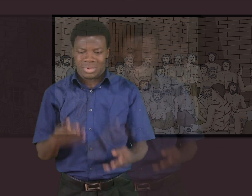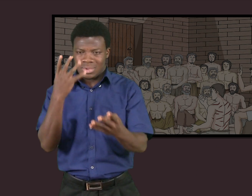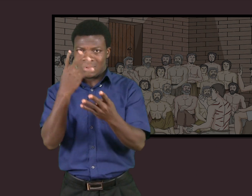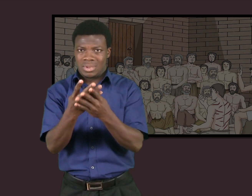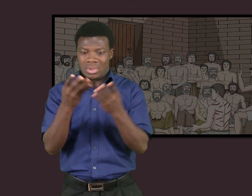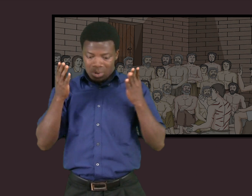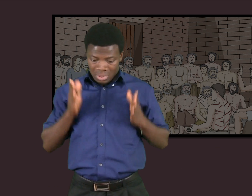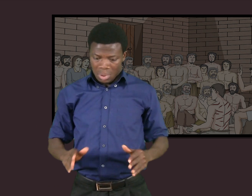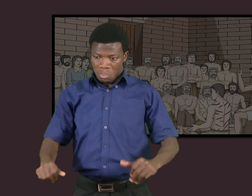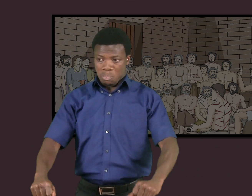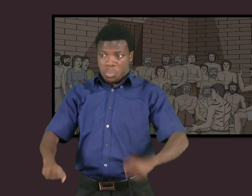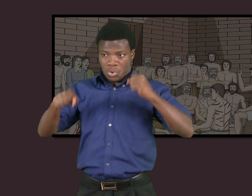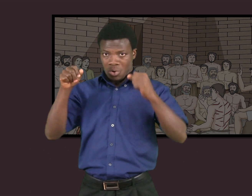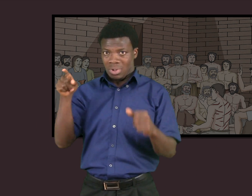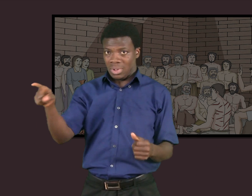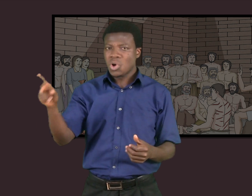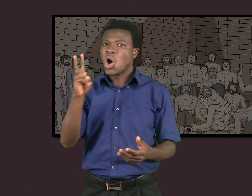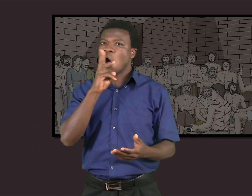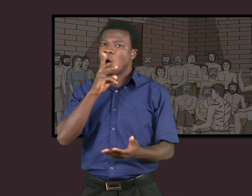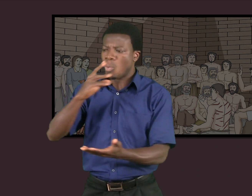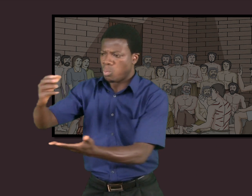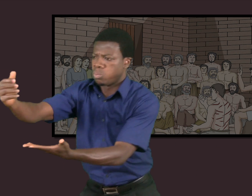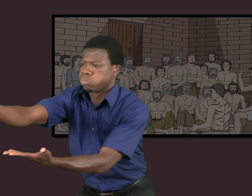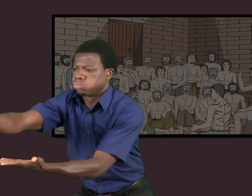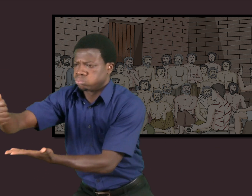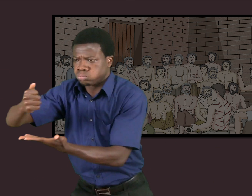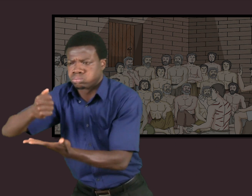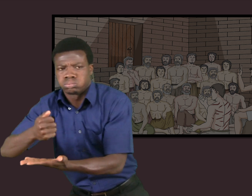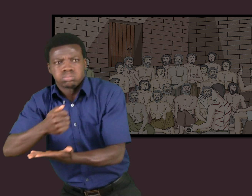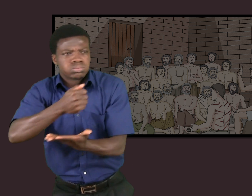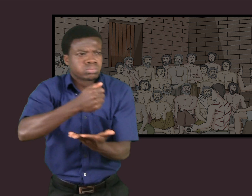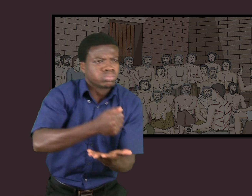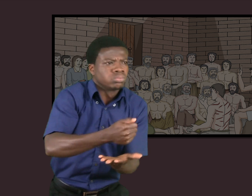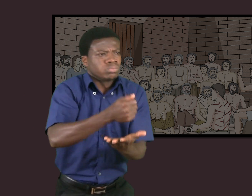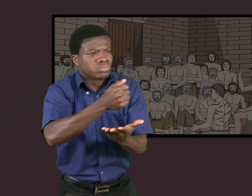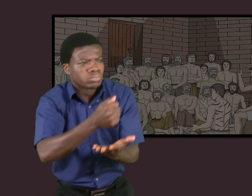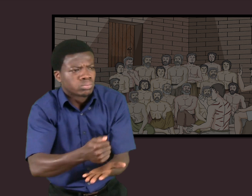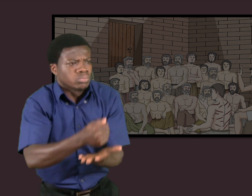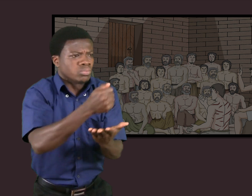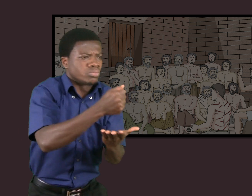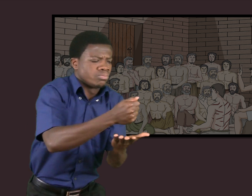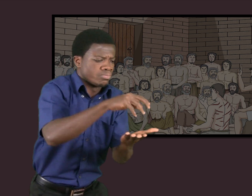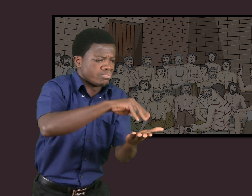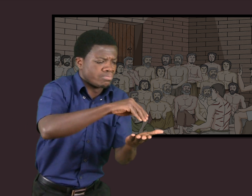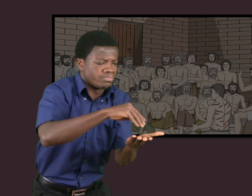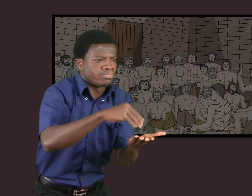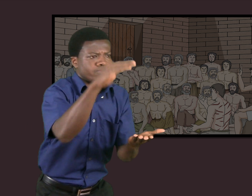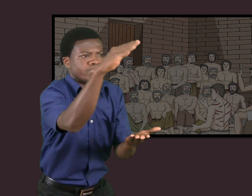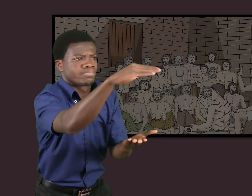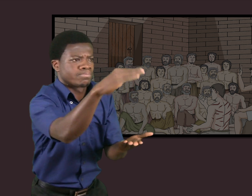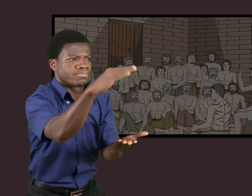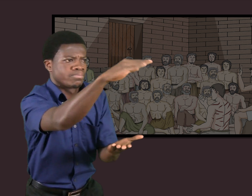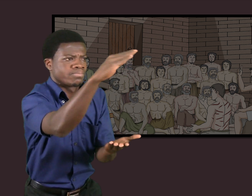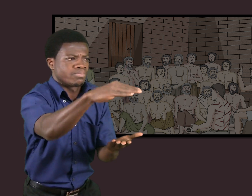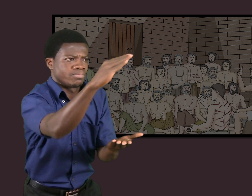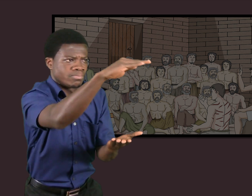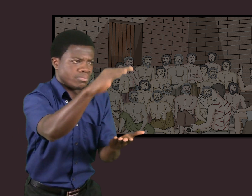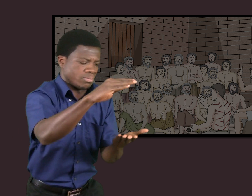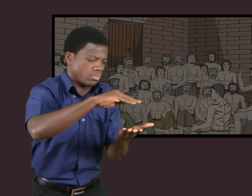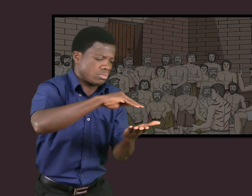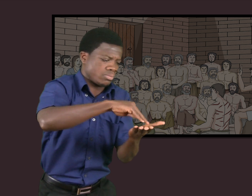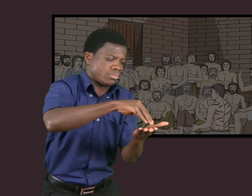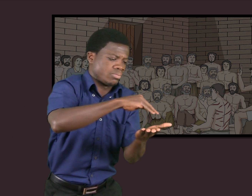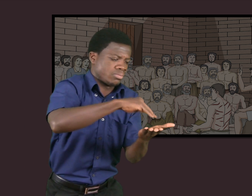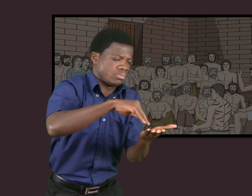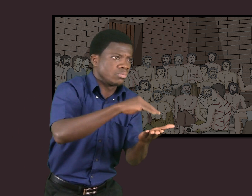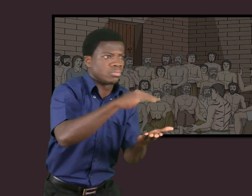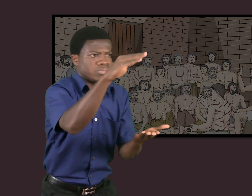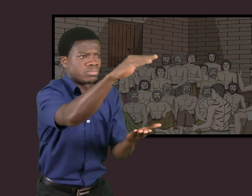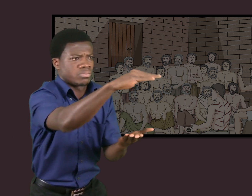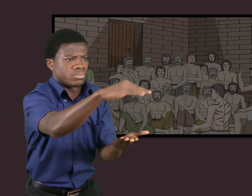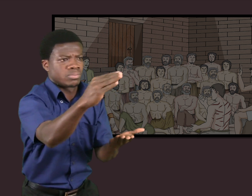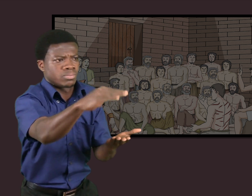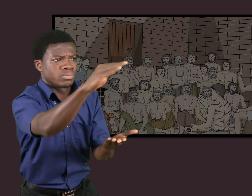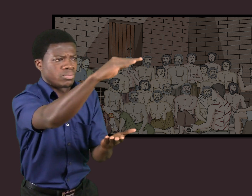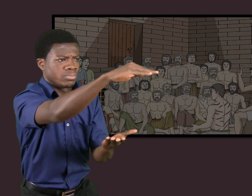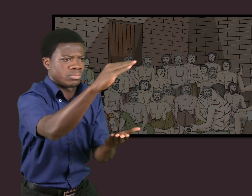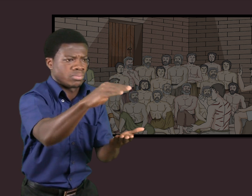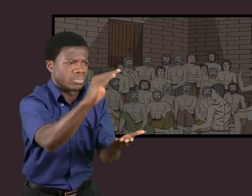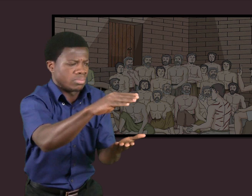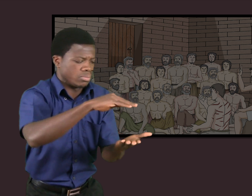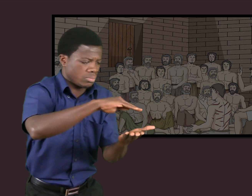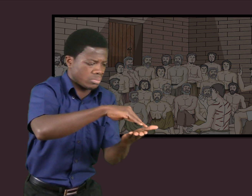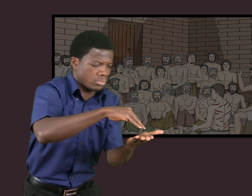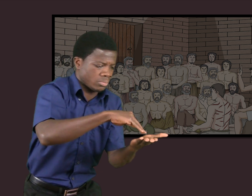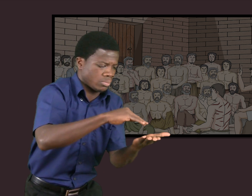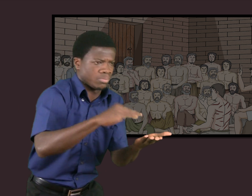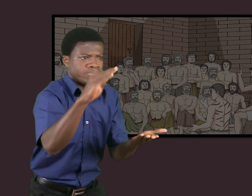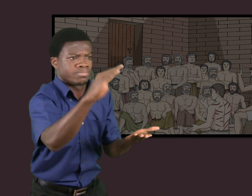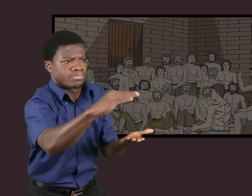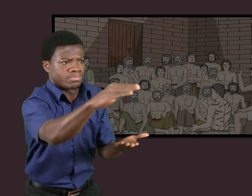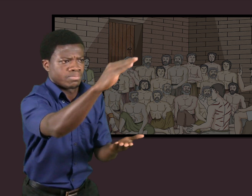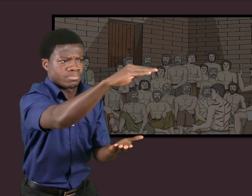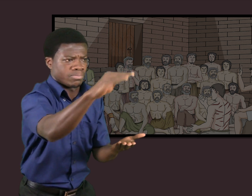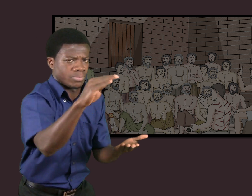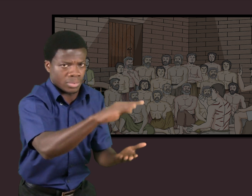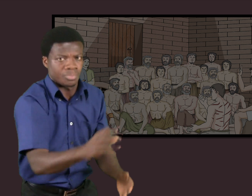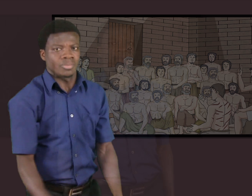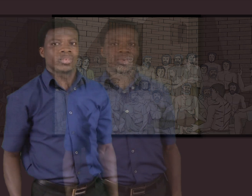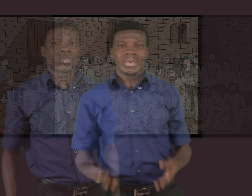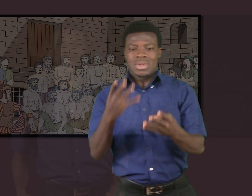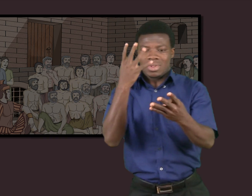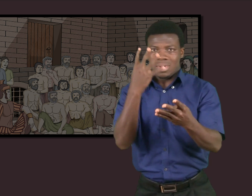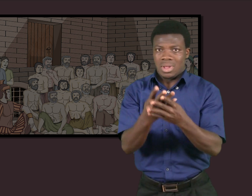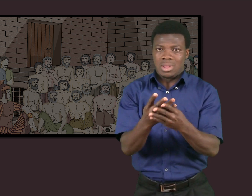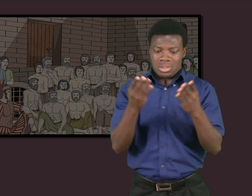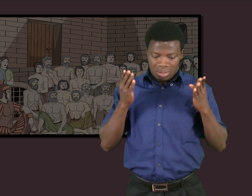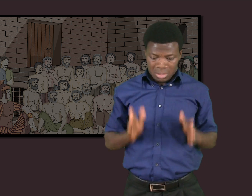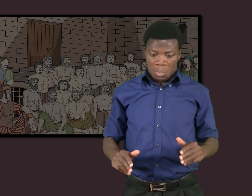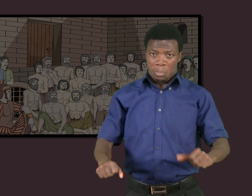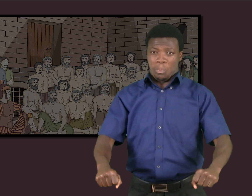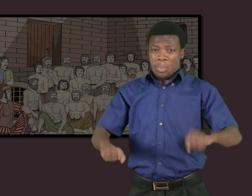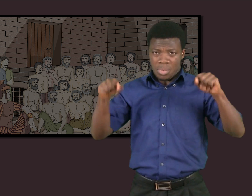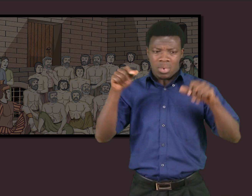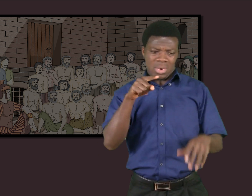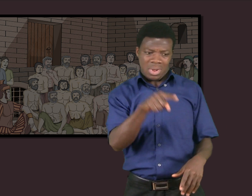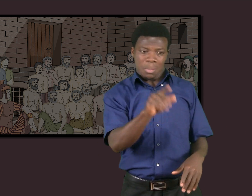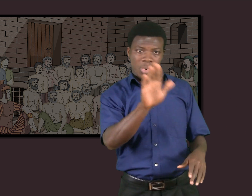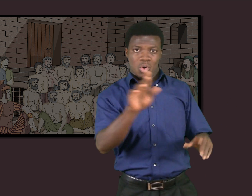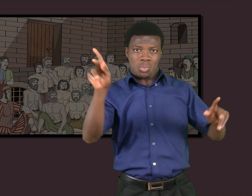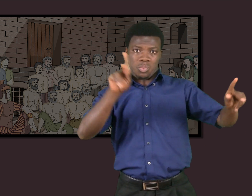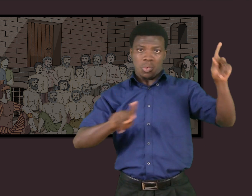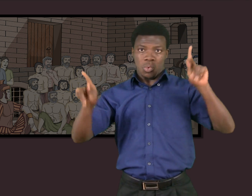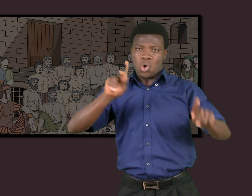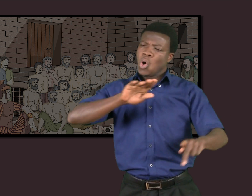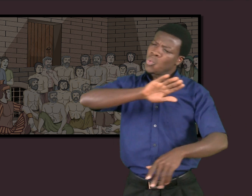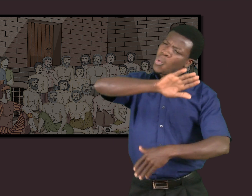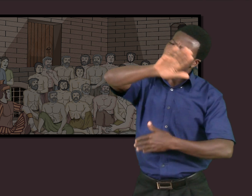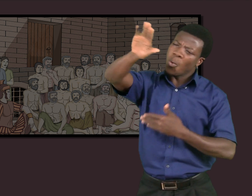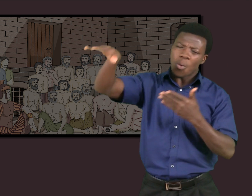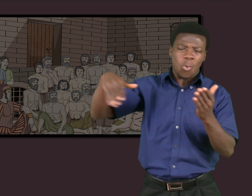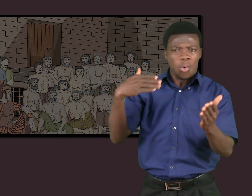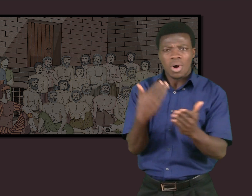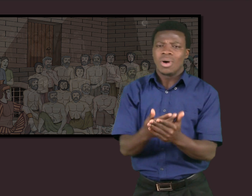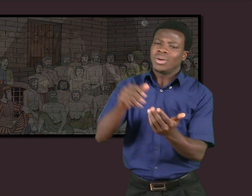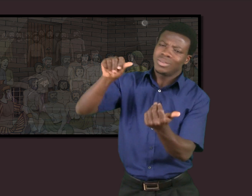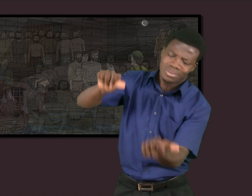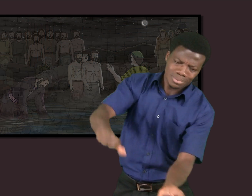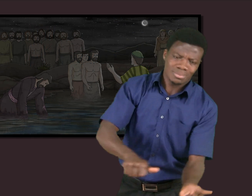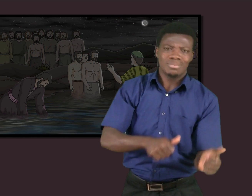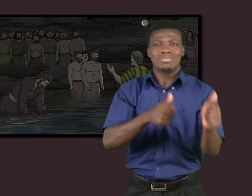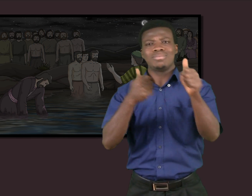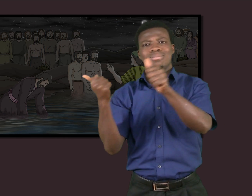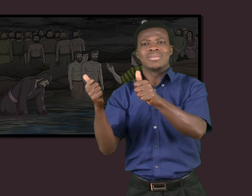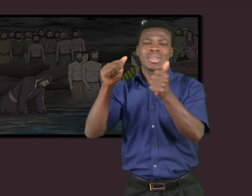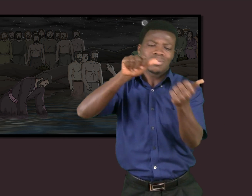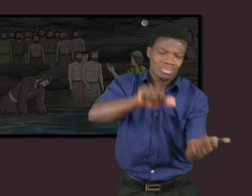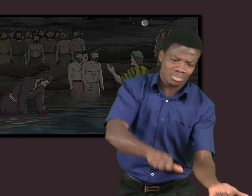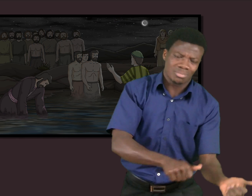At that hour of the night, the jailer took them and washed their wounds.